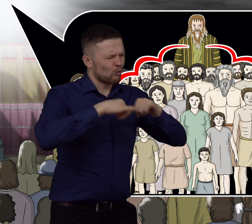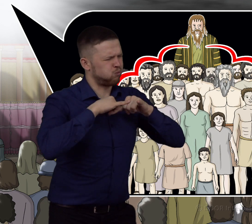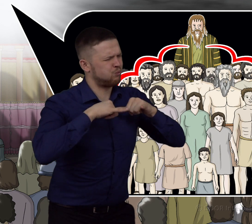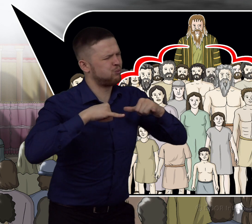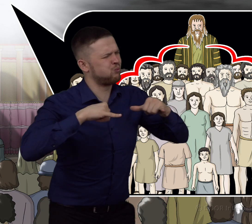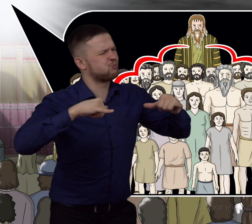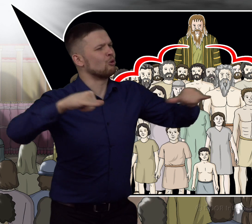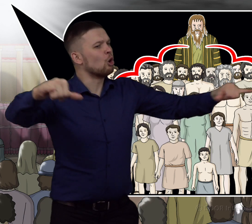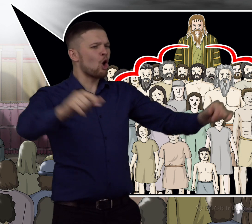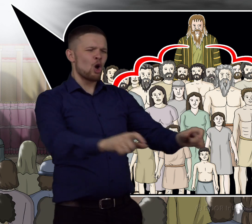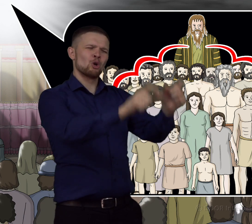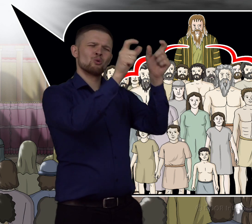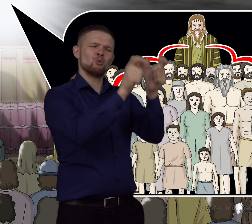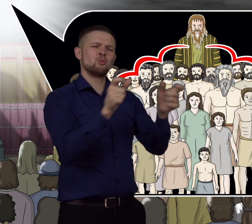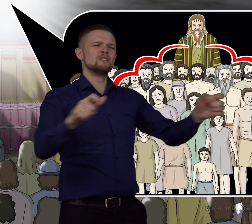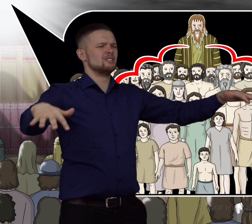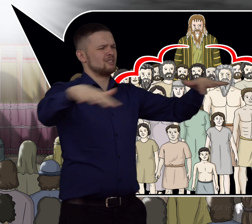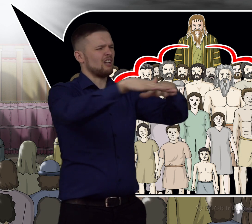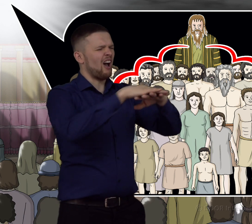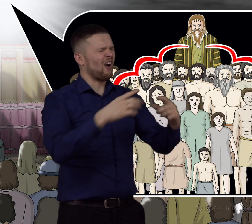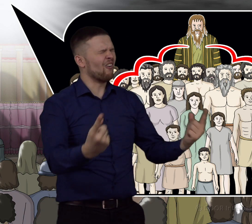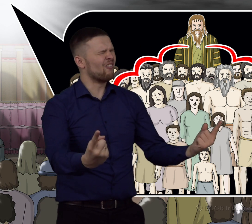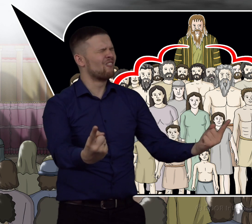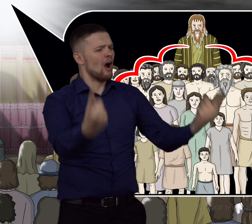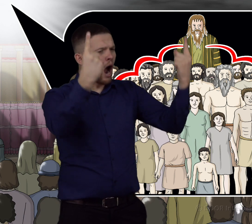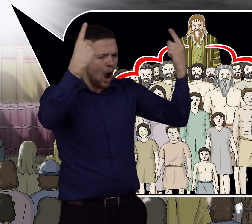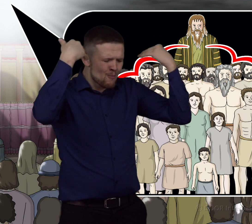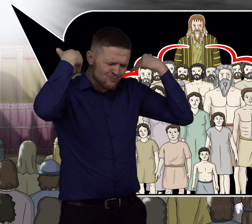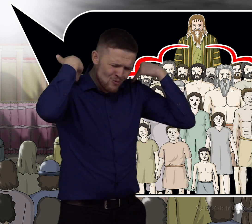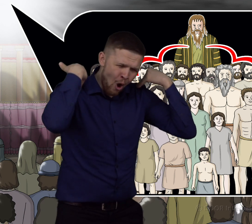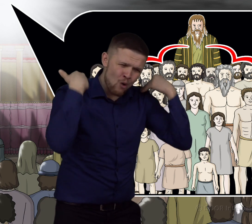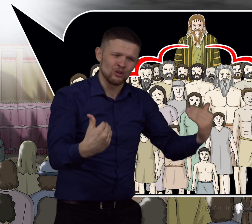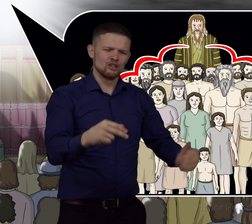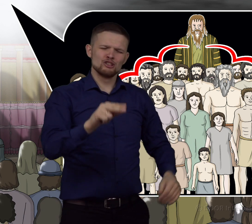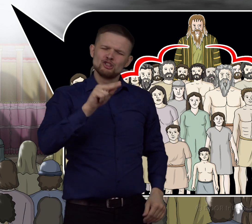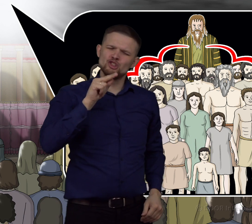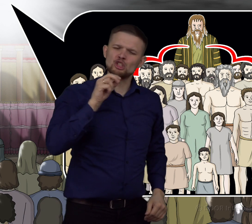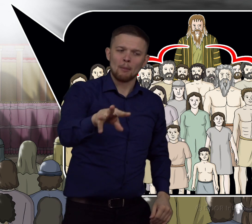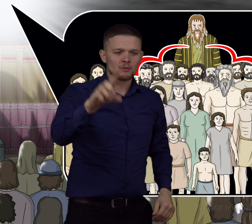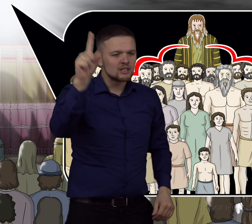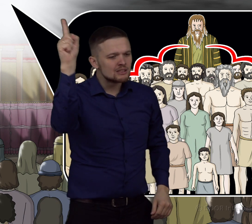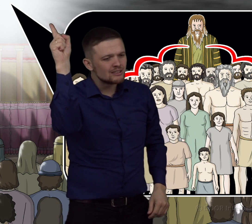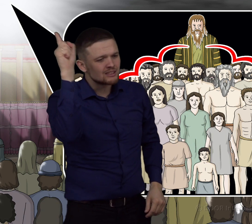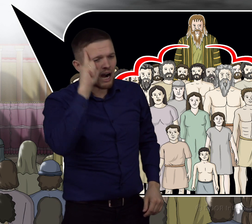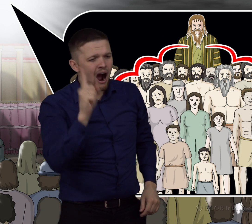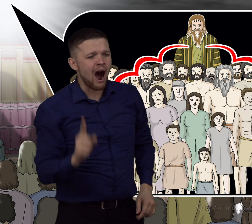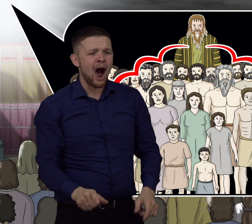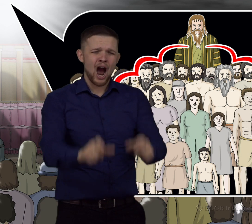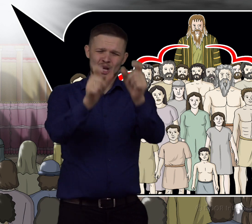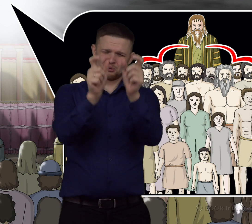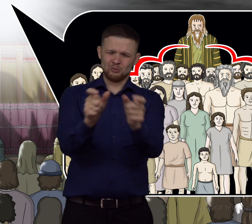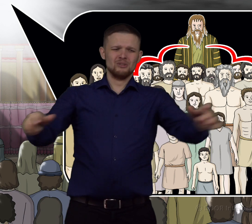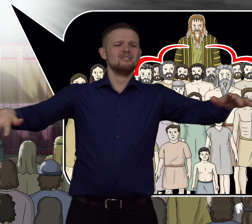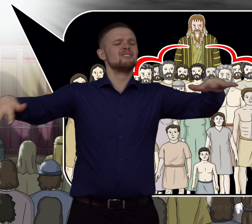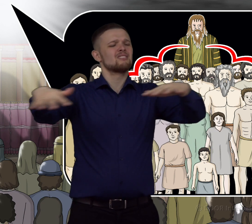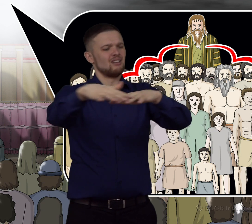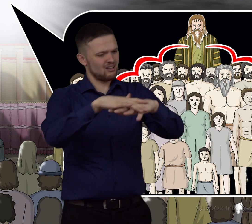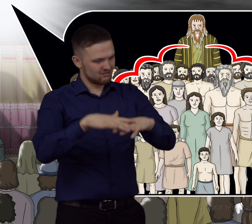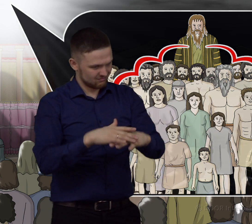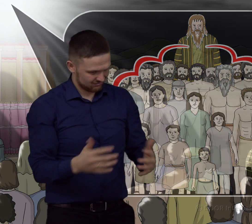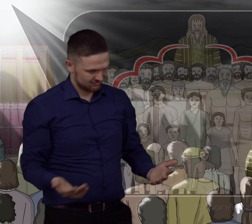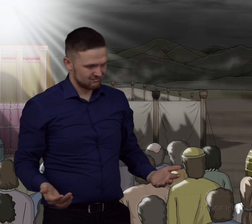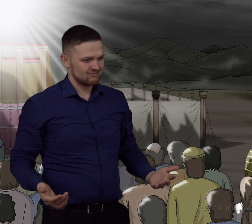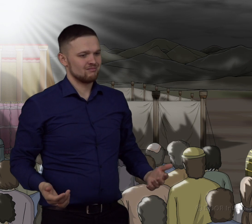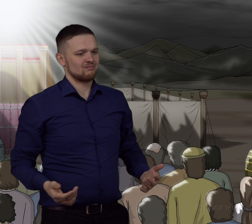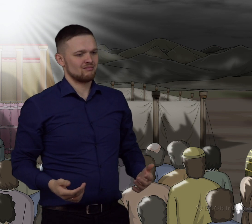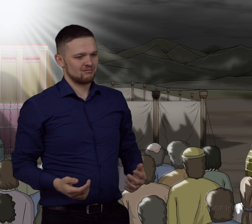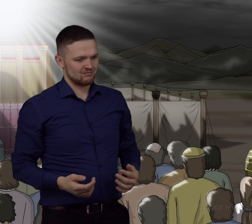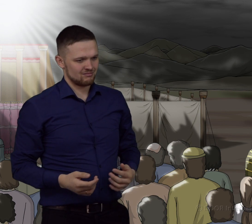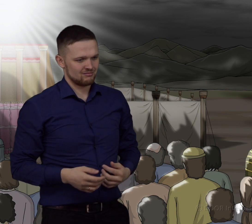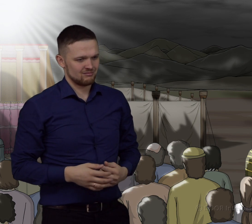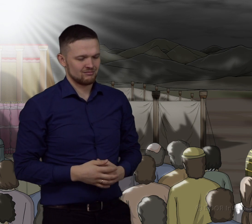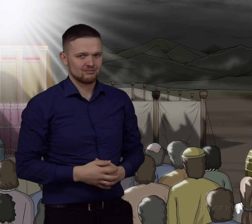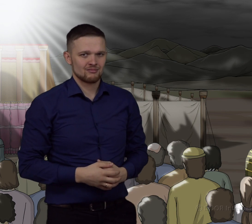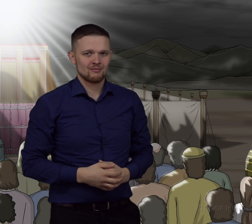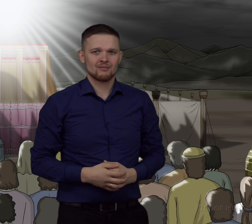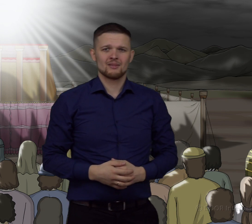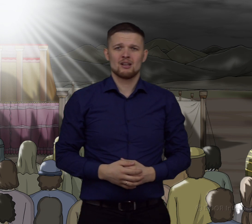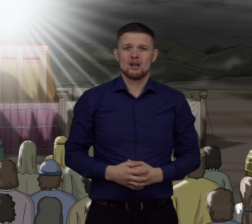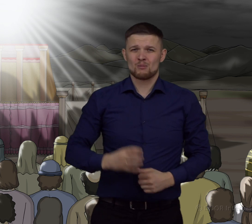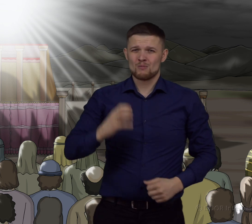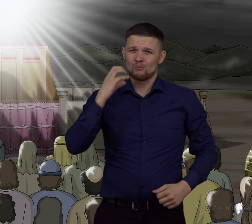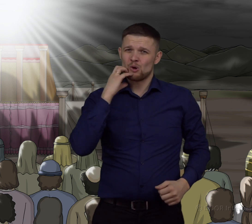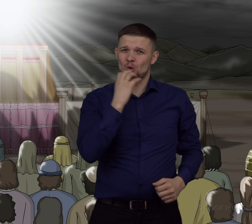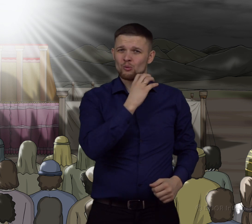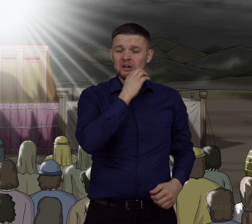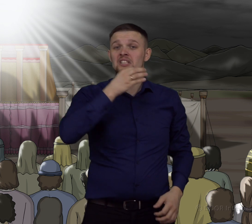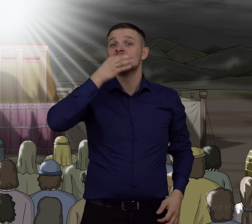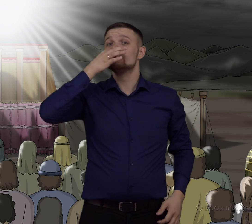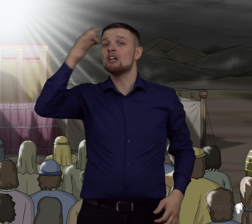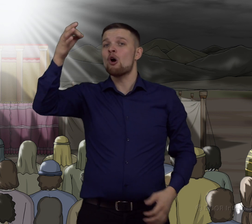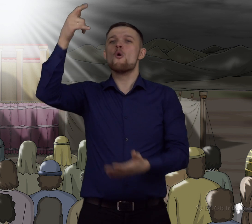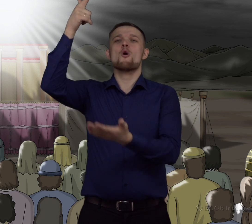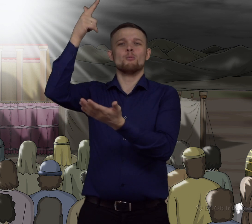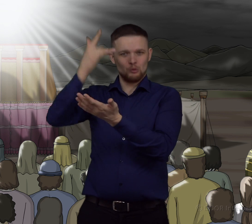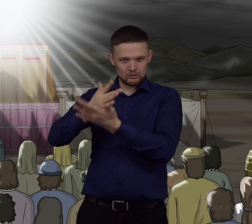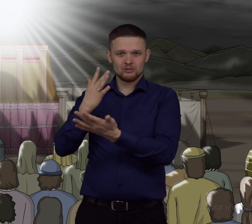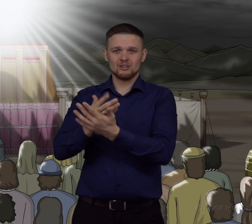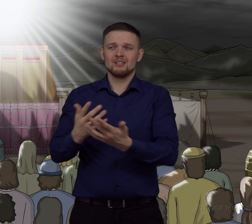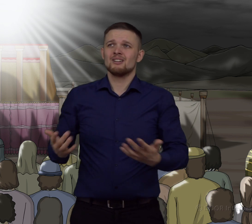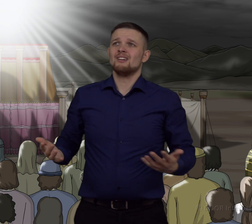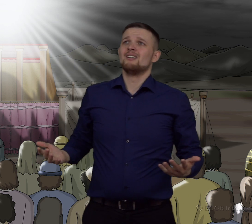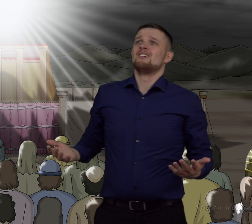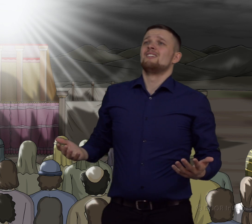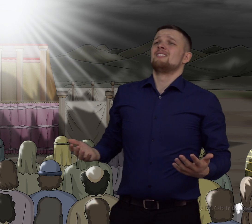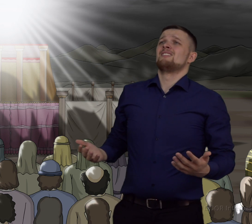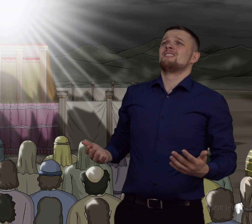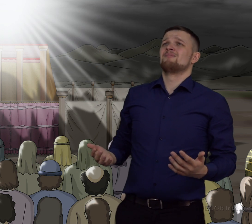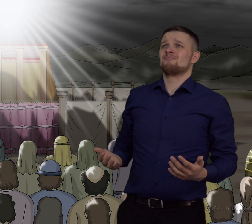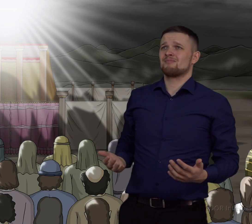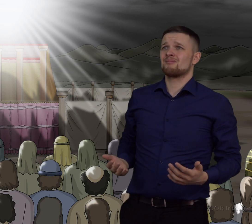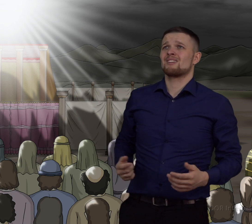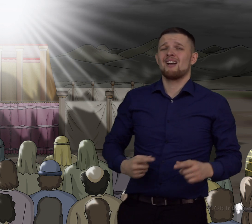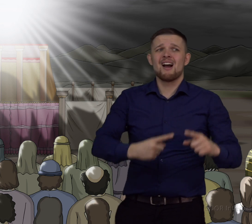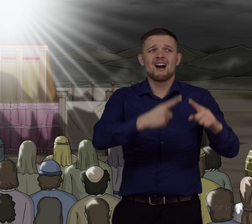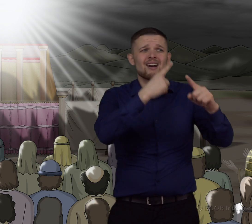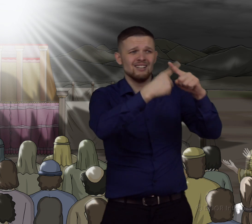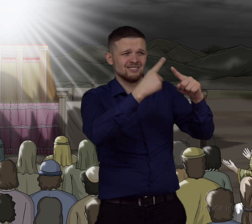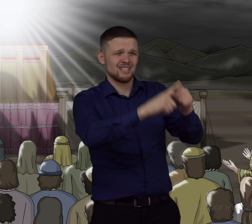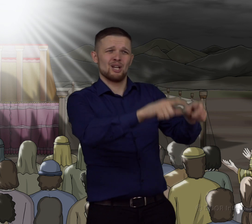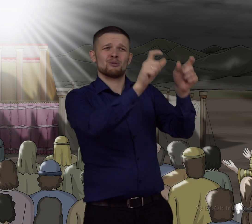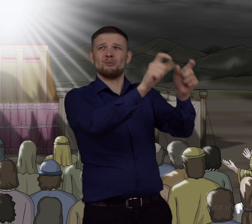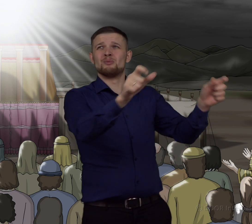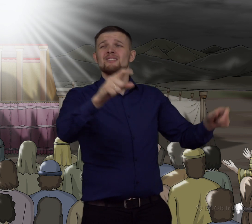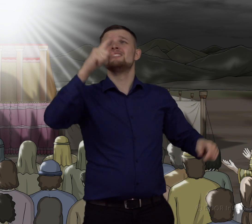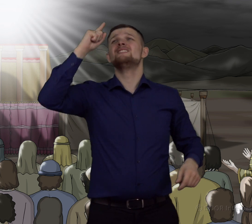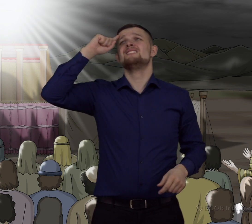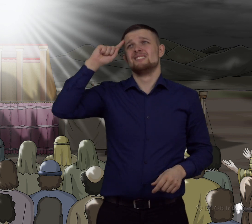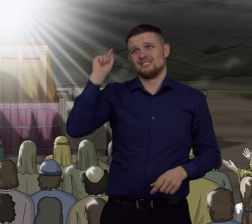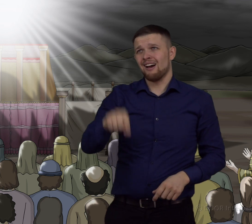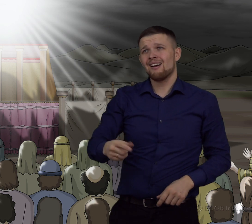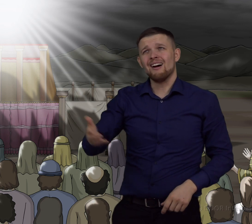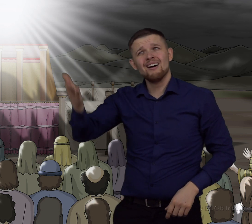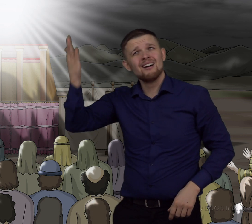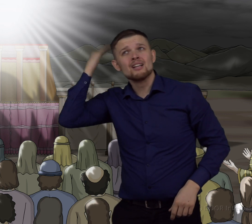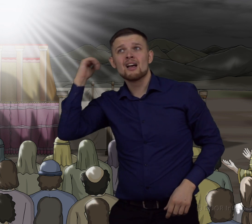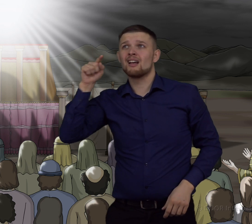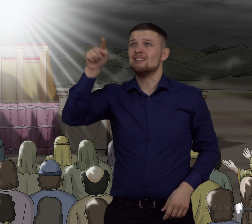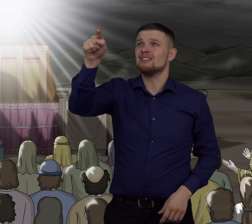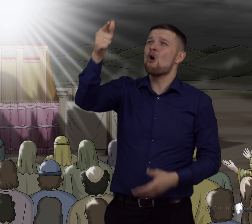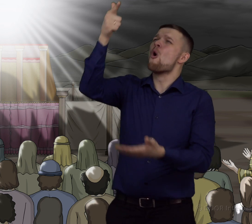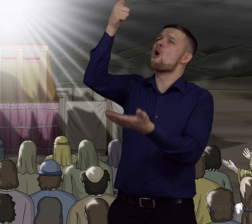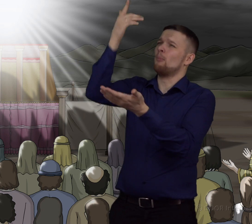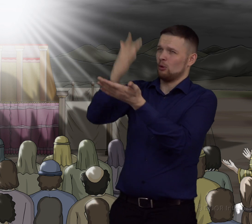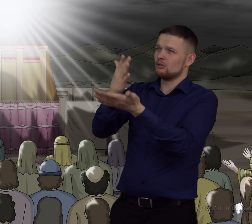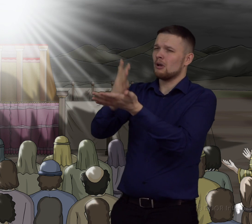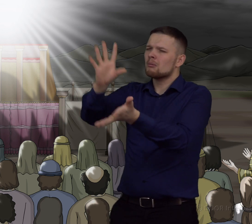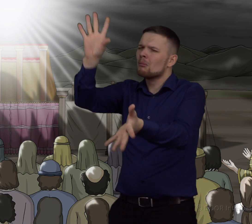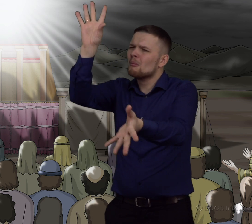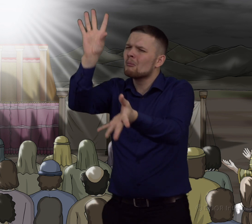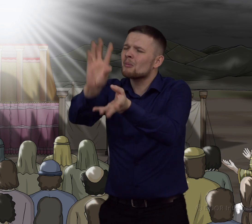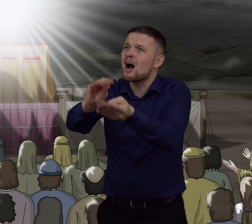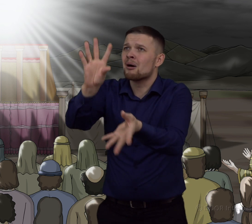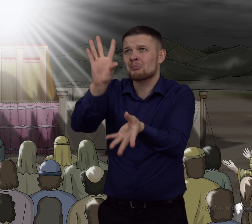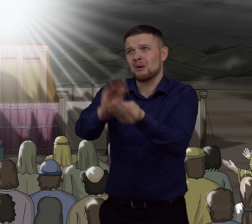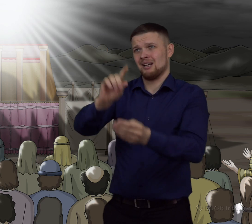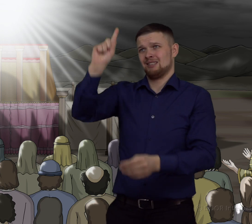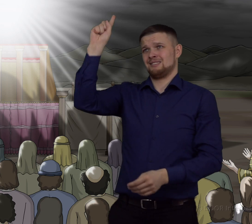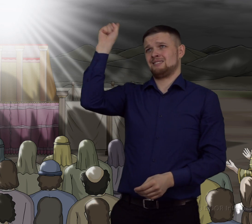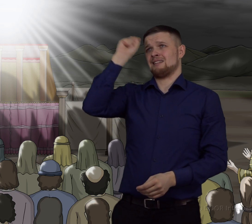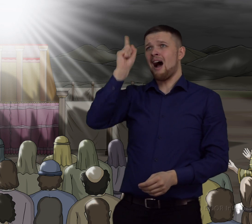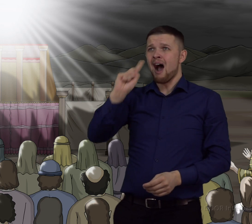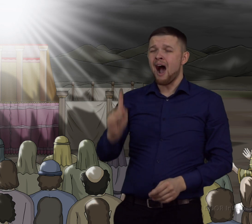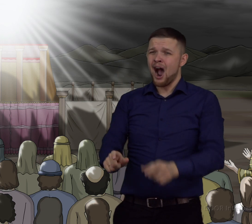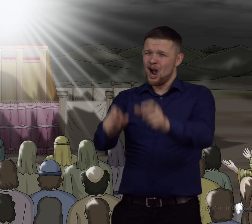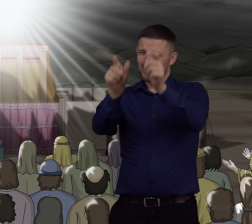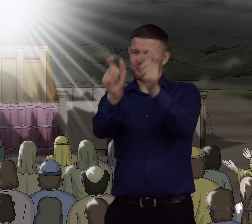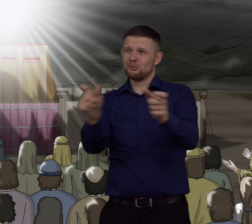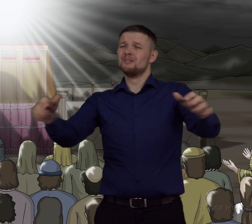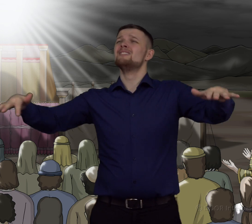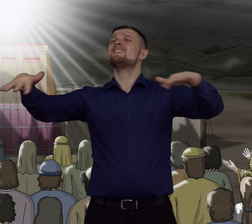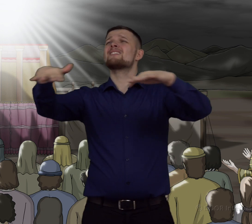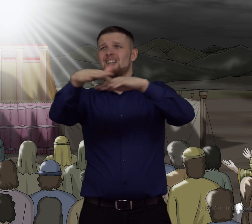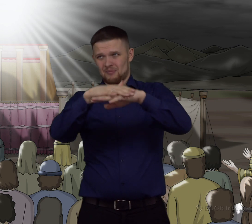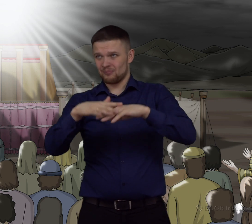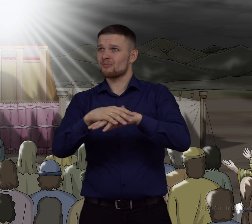But Moses said to the LORD, “The Egyptians will hear of it, for by Your strength You brought this people from among them.